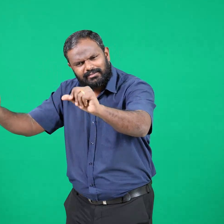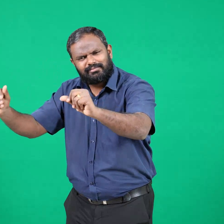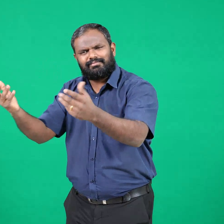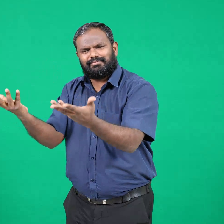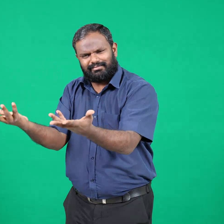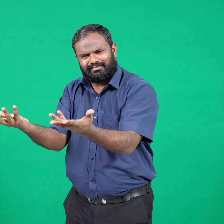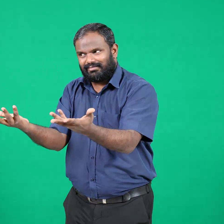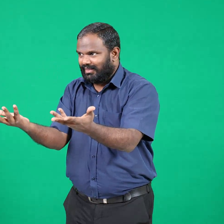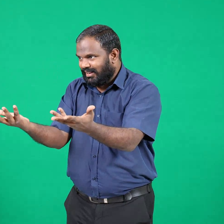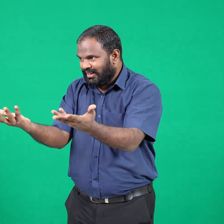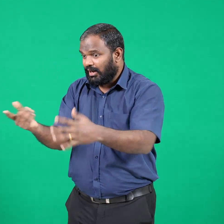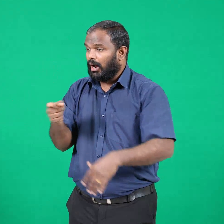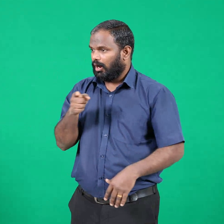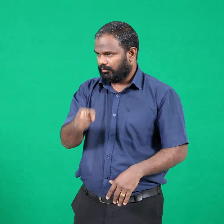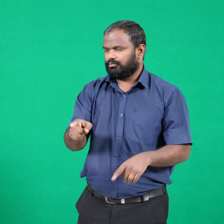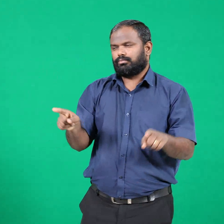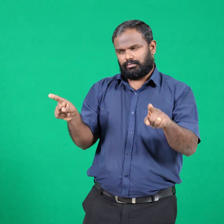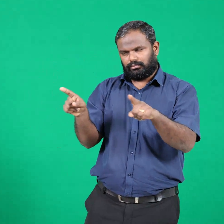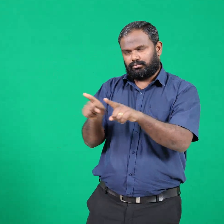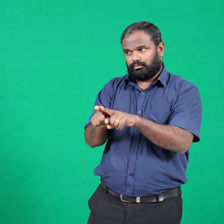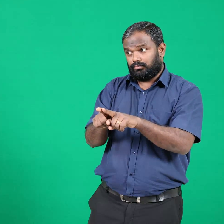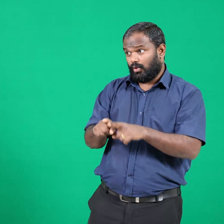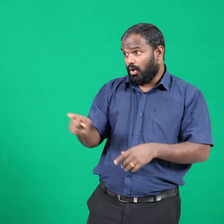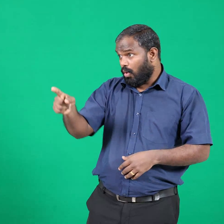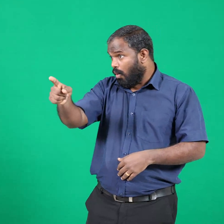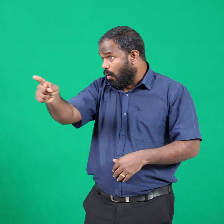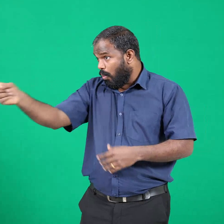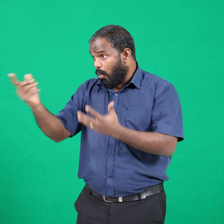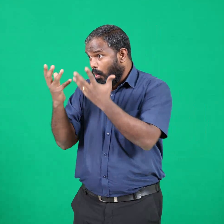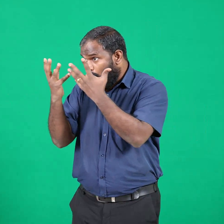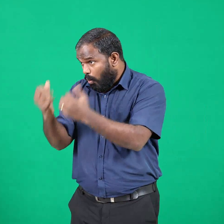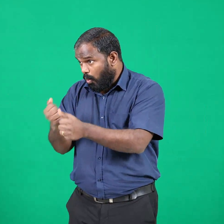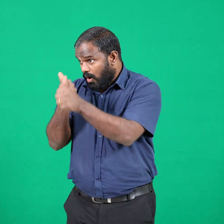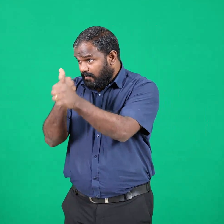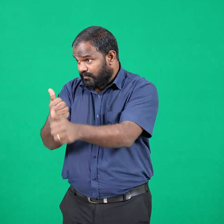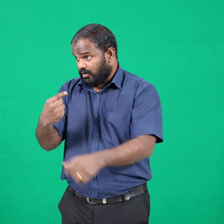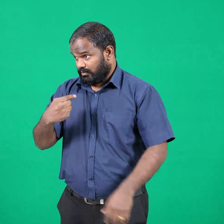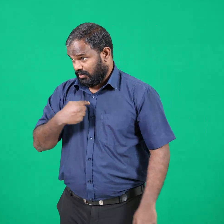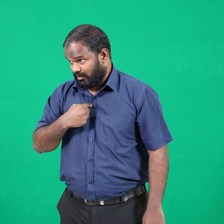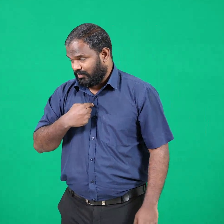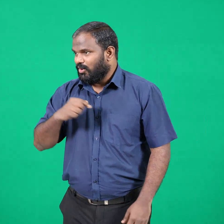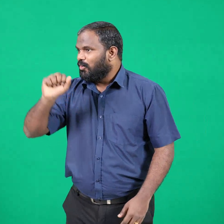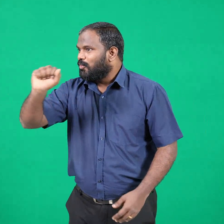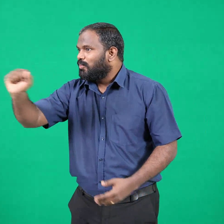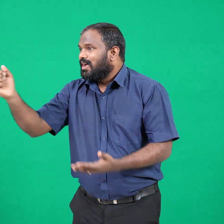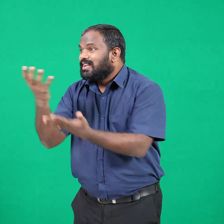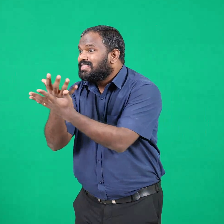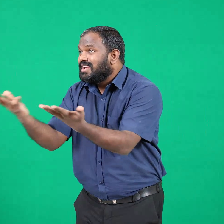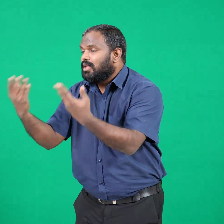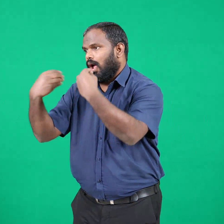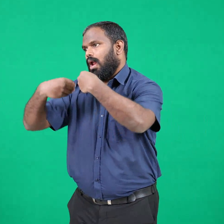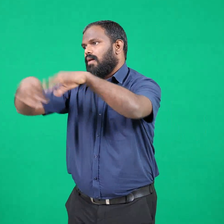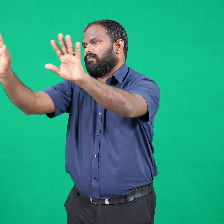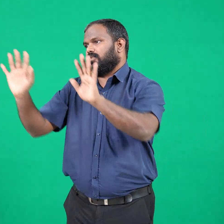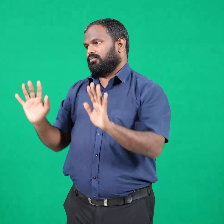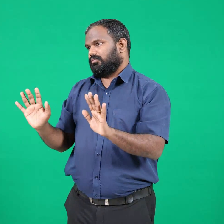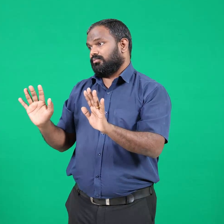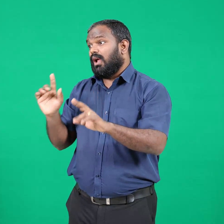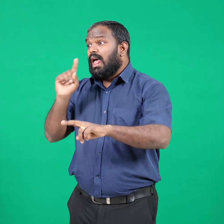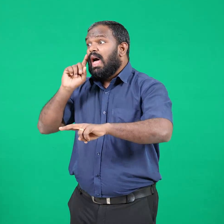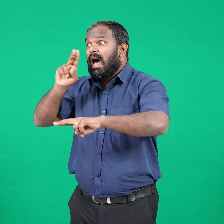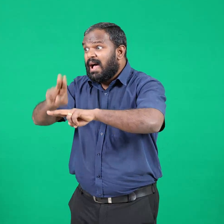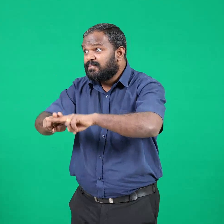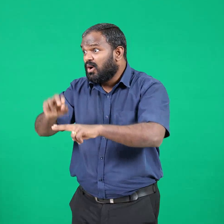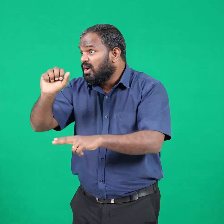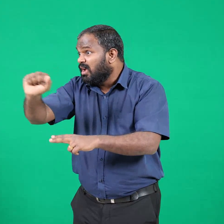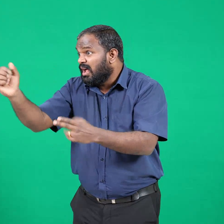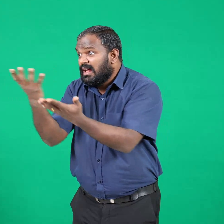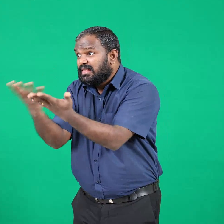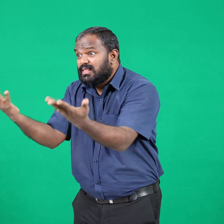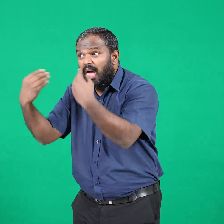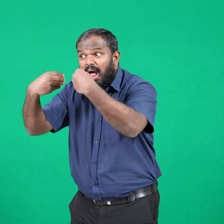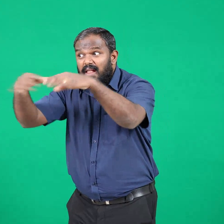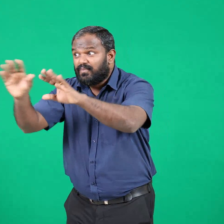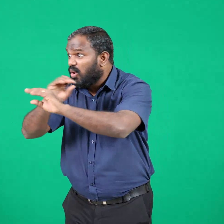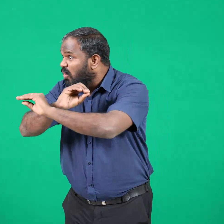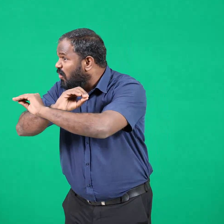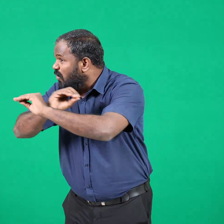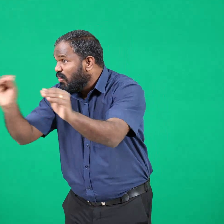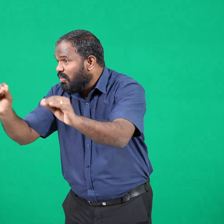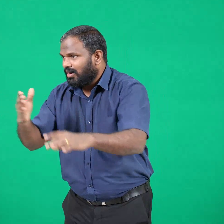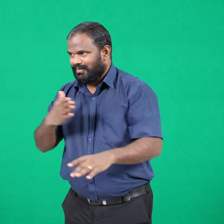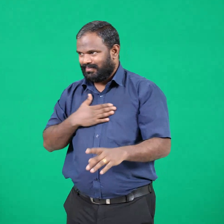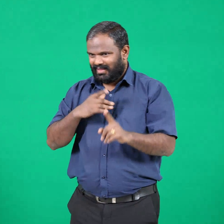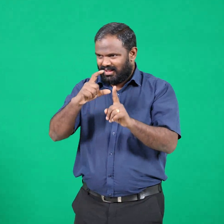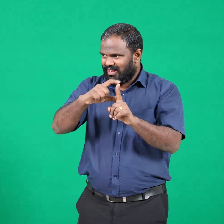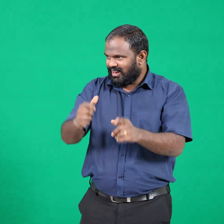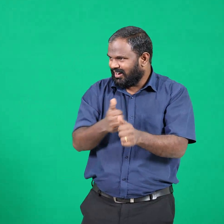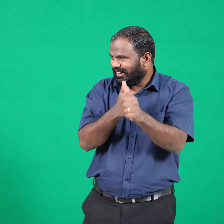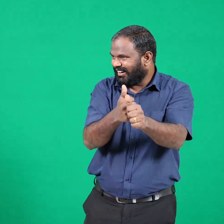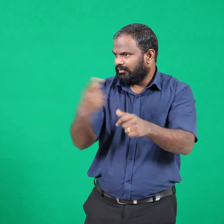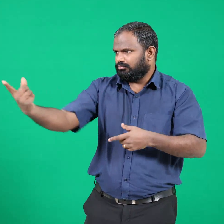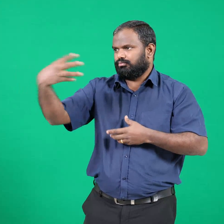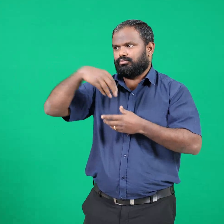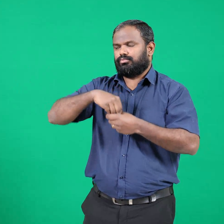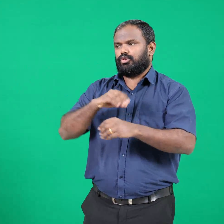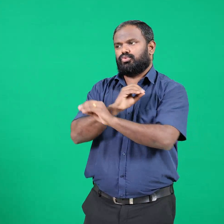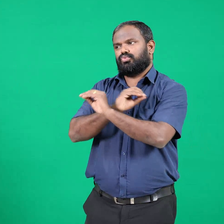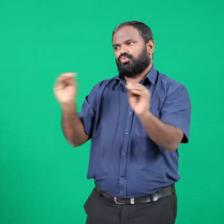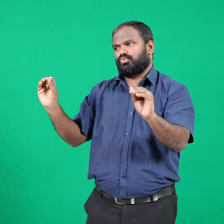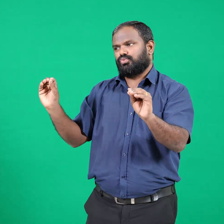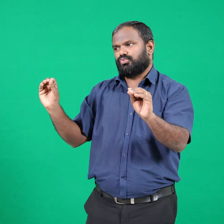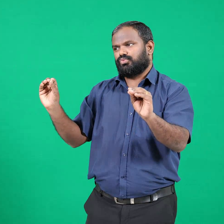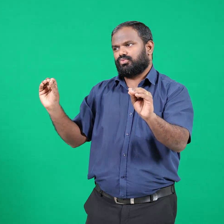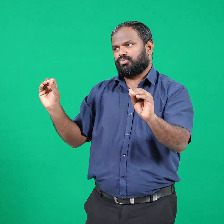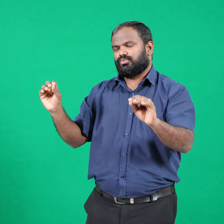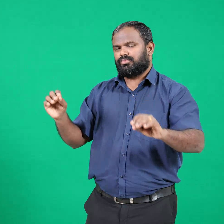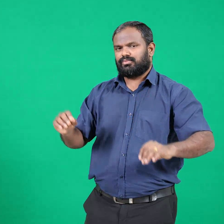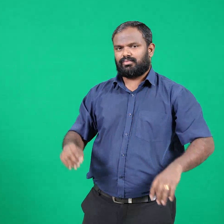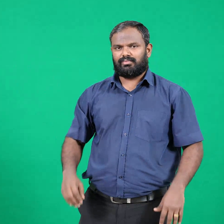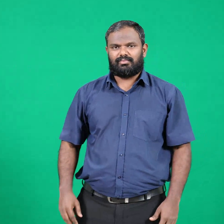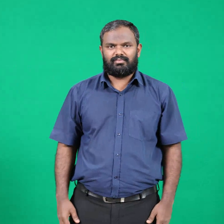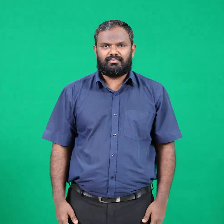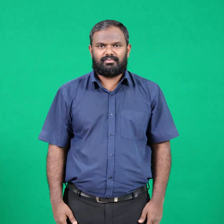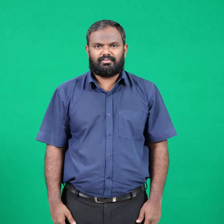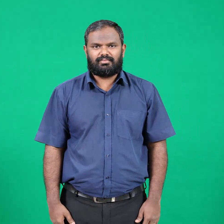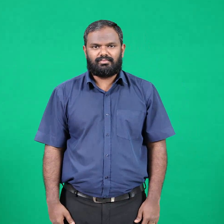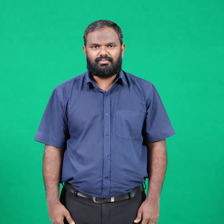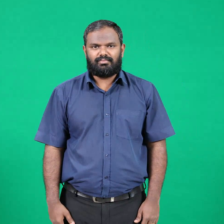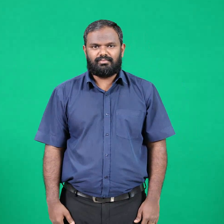In the same way, any one of you who does not give up everything he has cannot be My disciple.